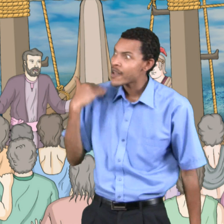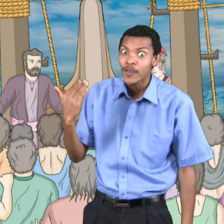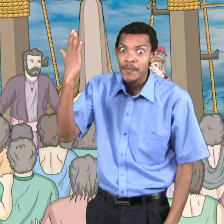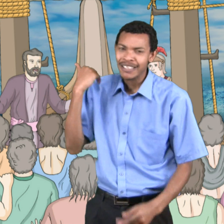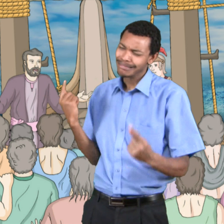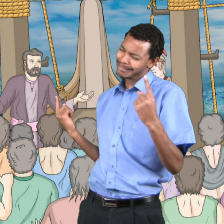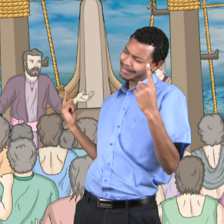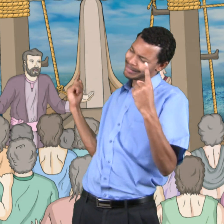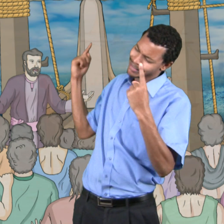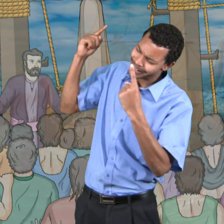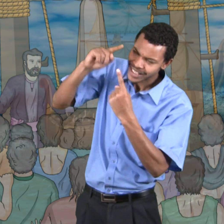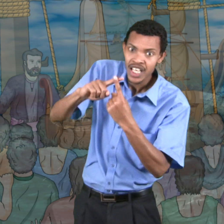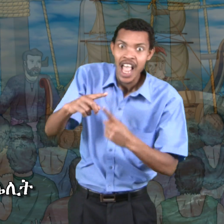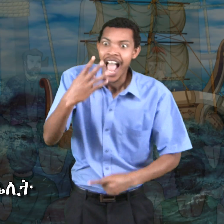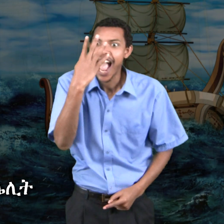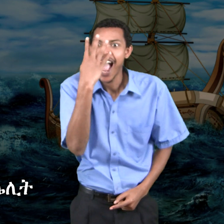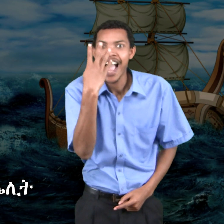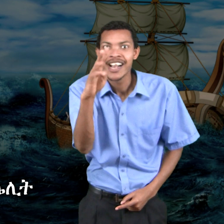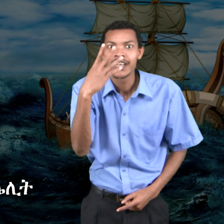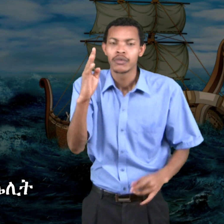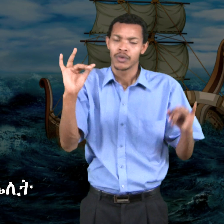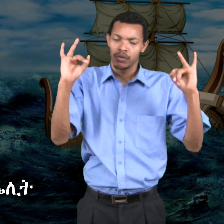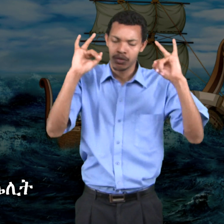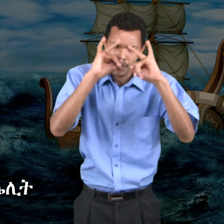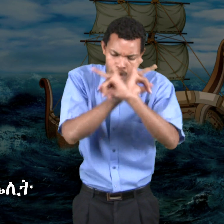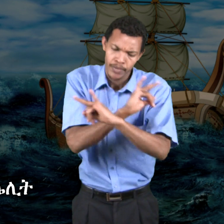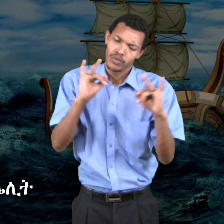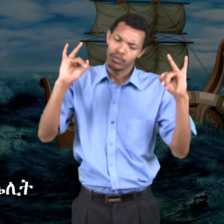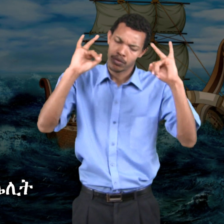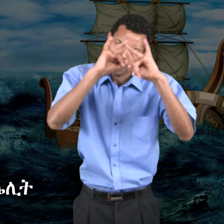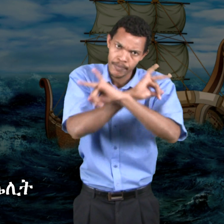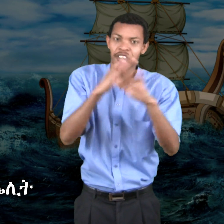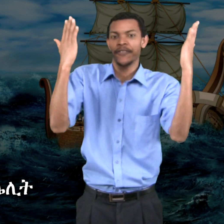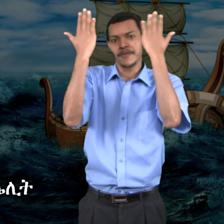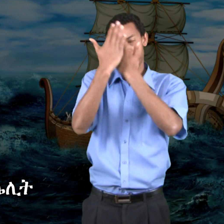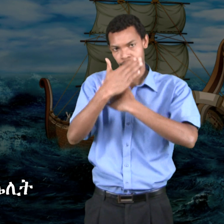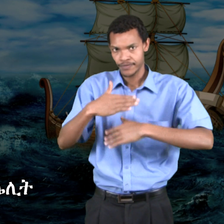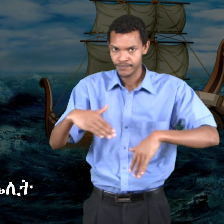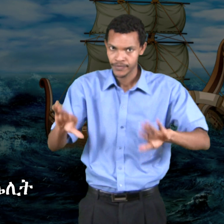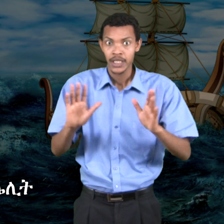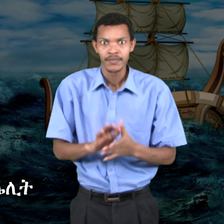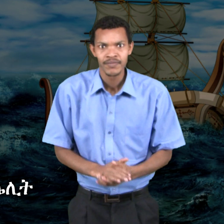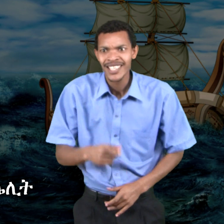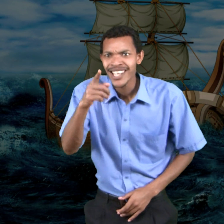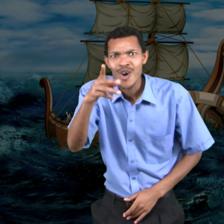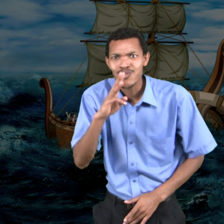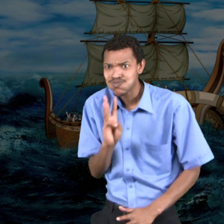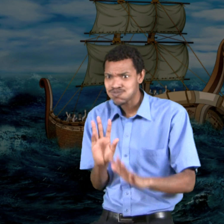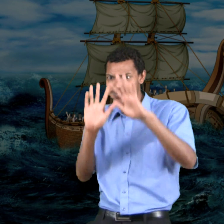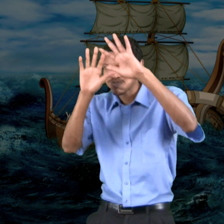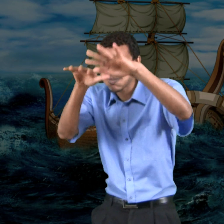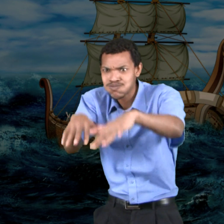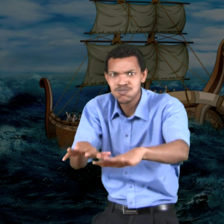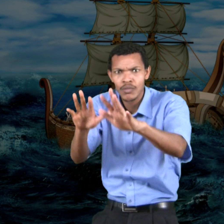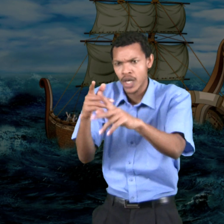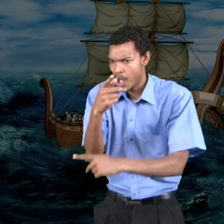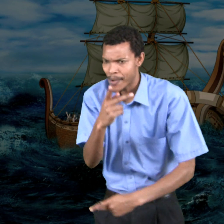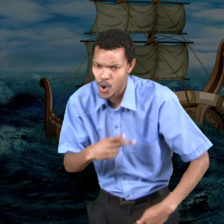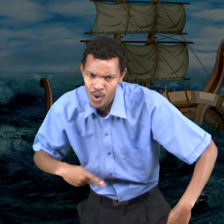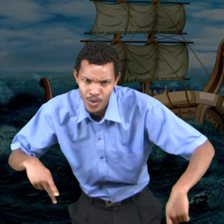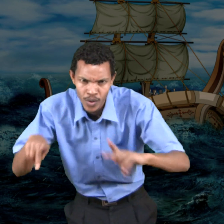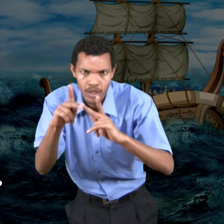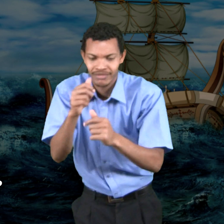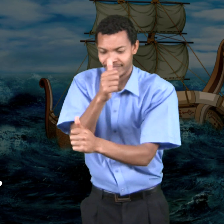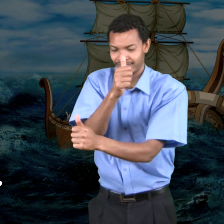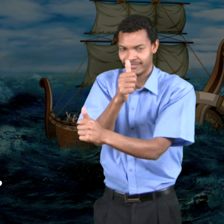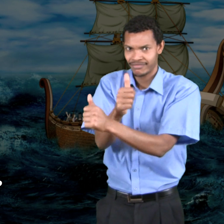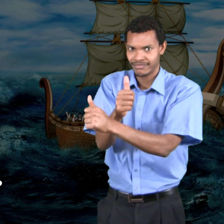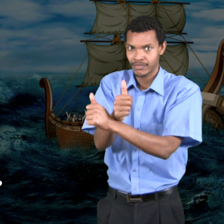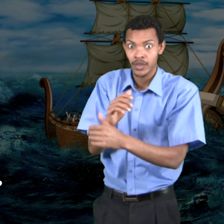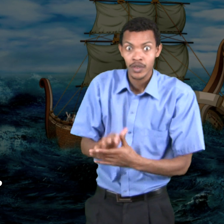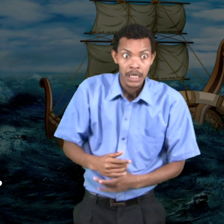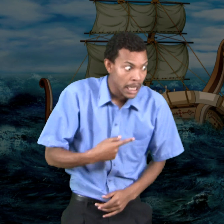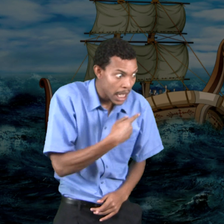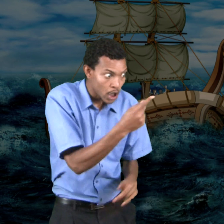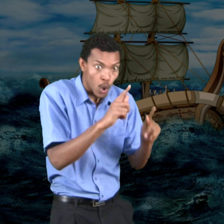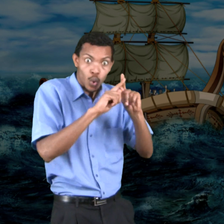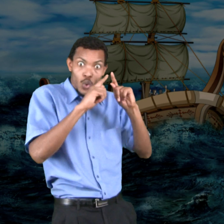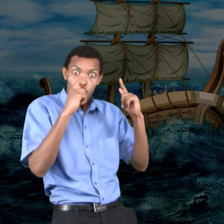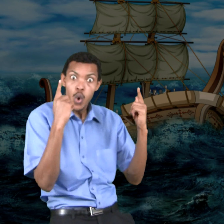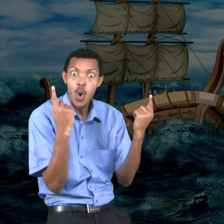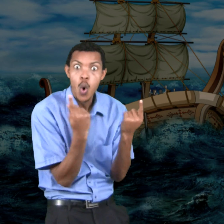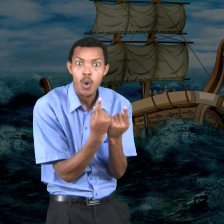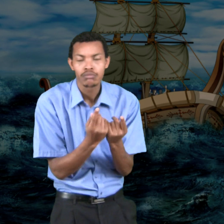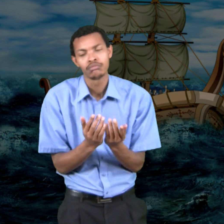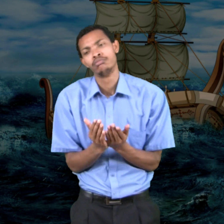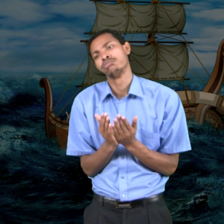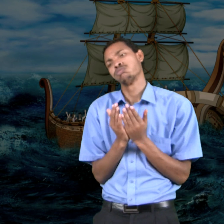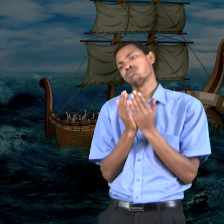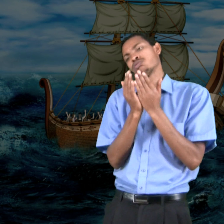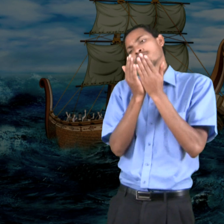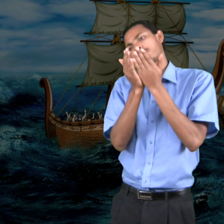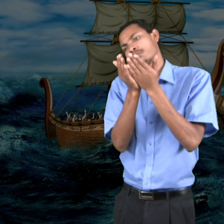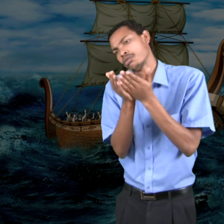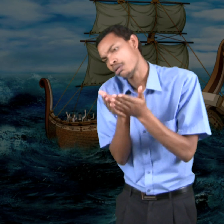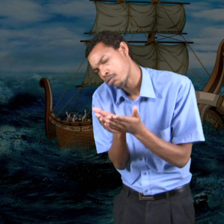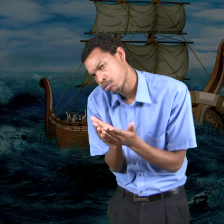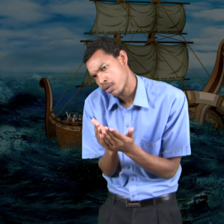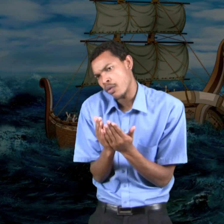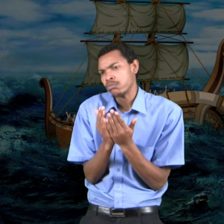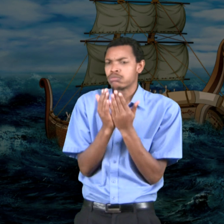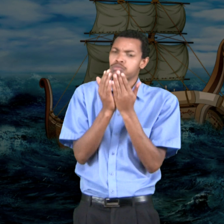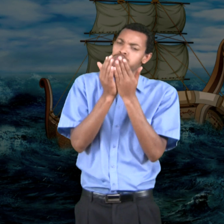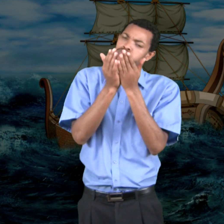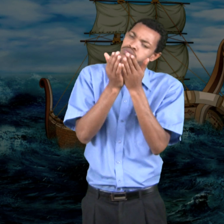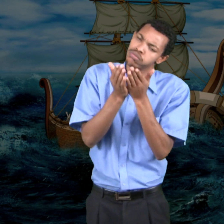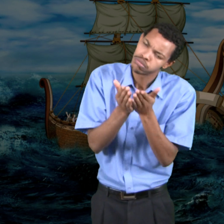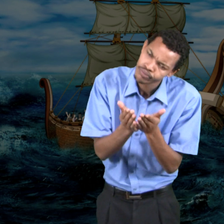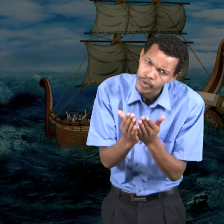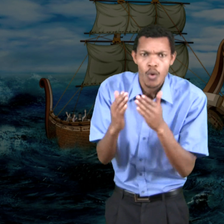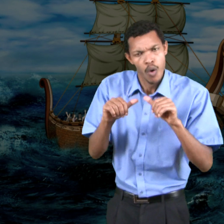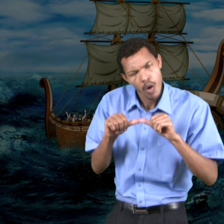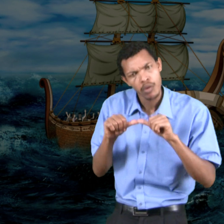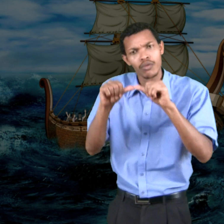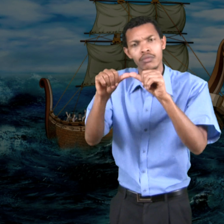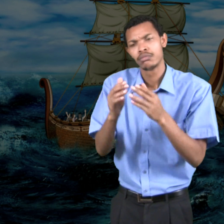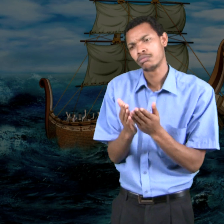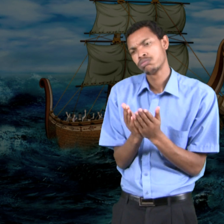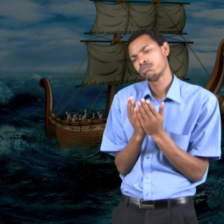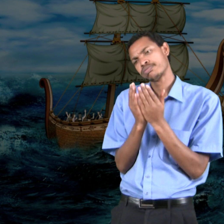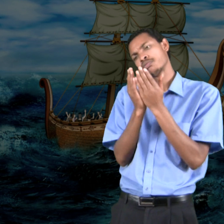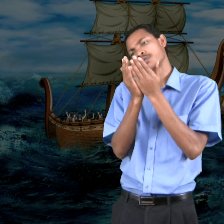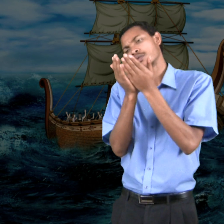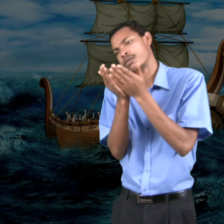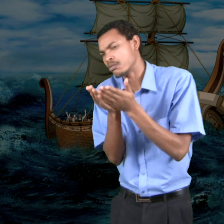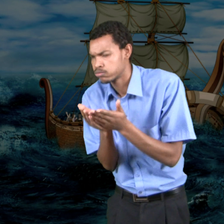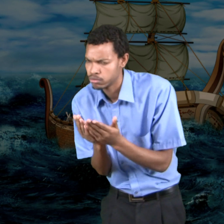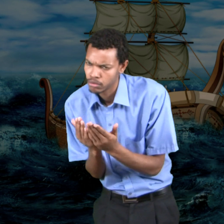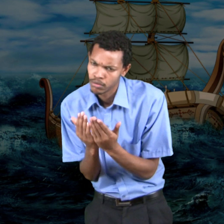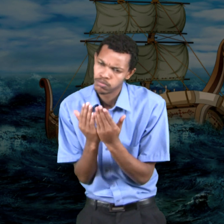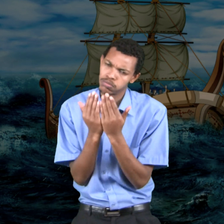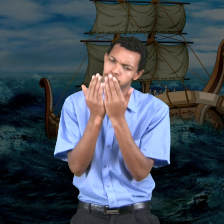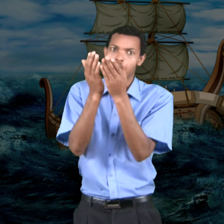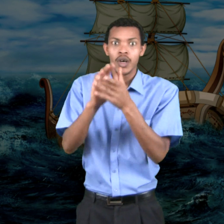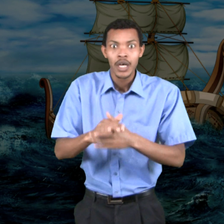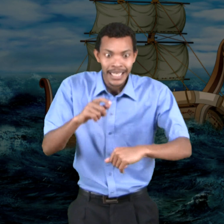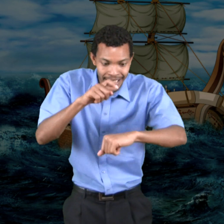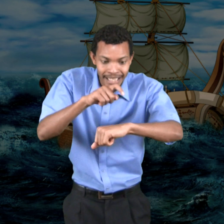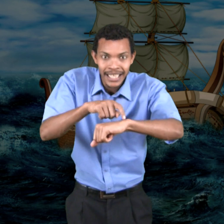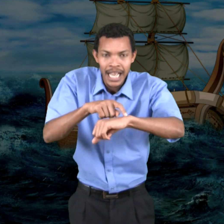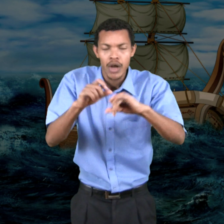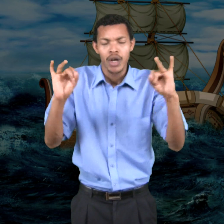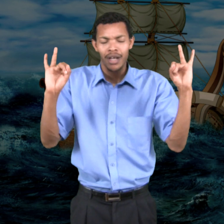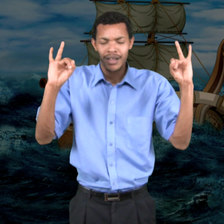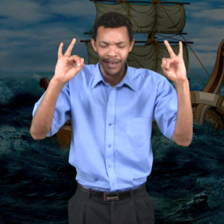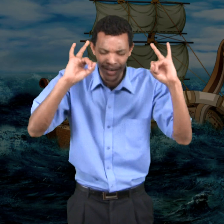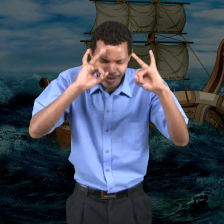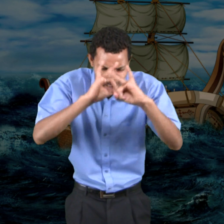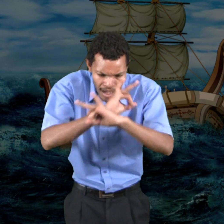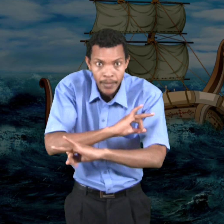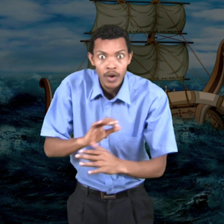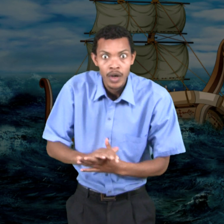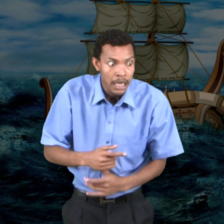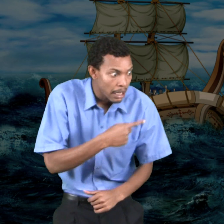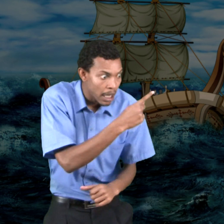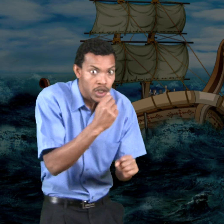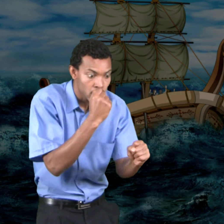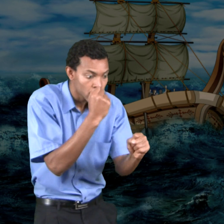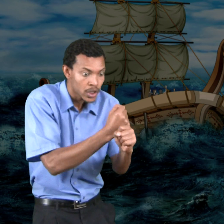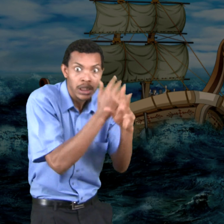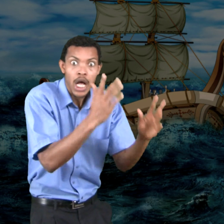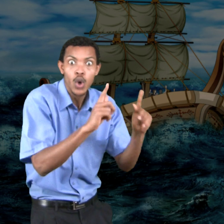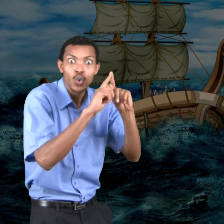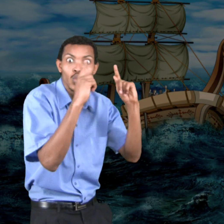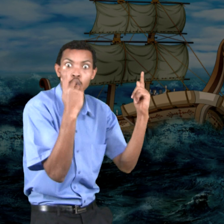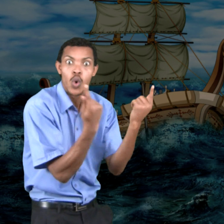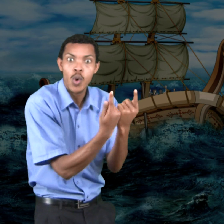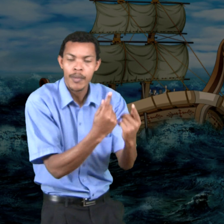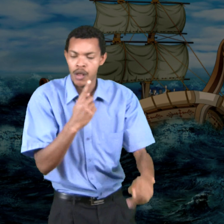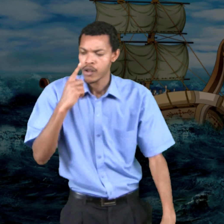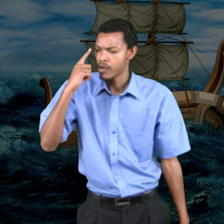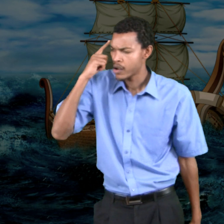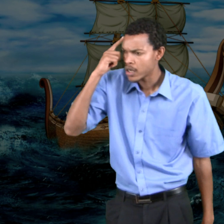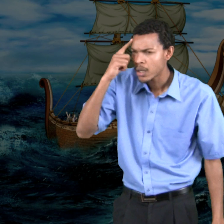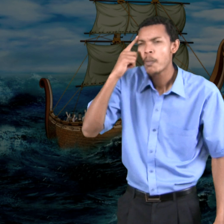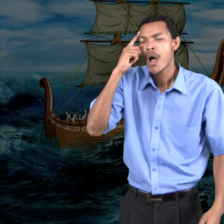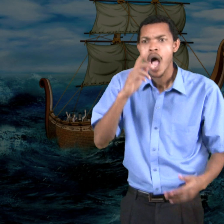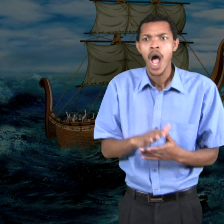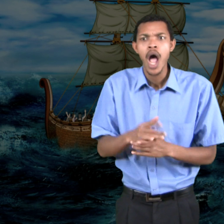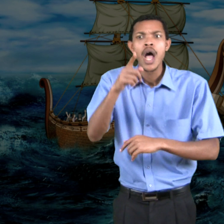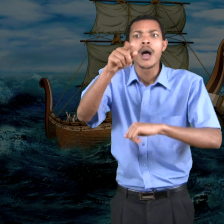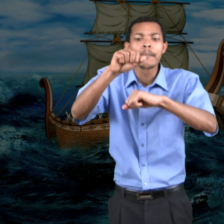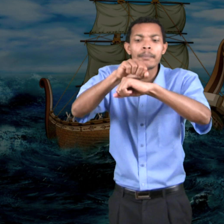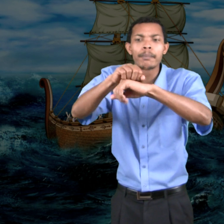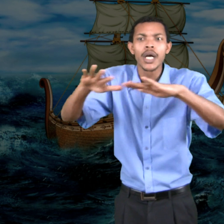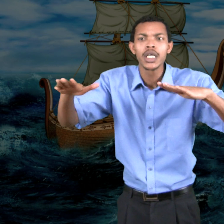On the fourteenth night we were still being driven across the Adriatic Sea.